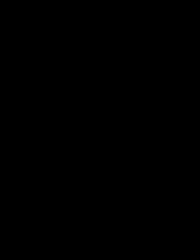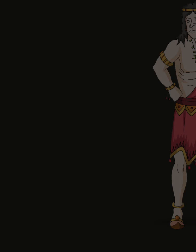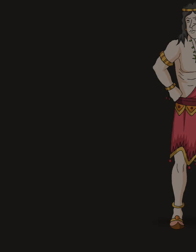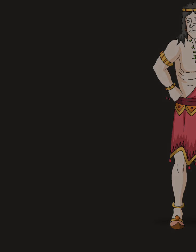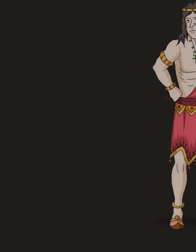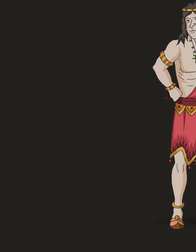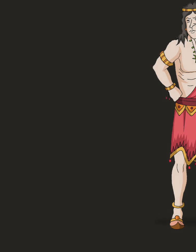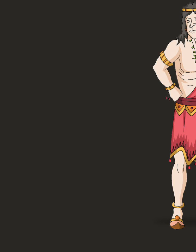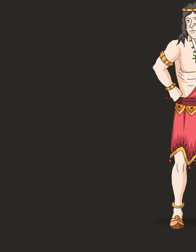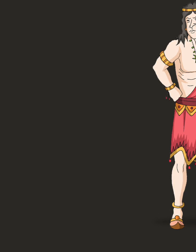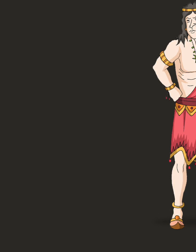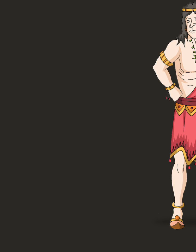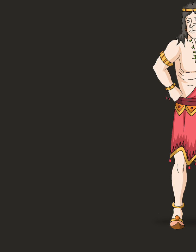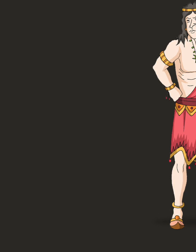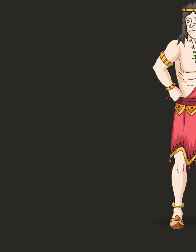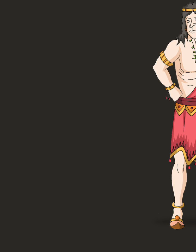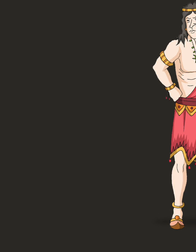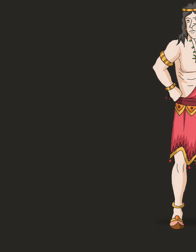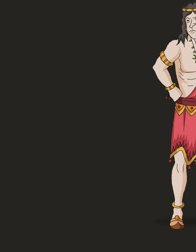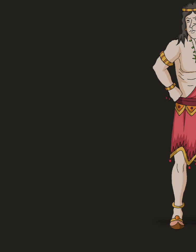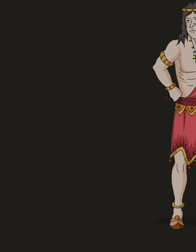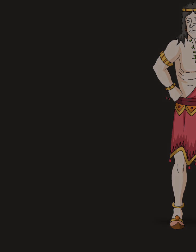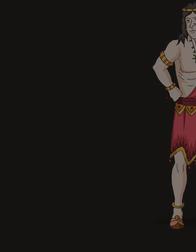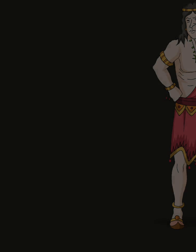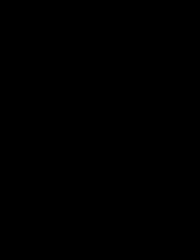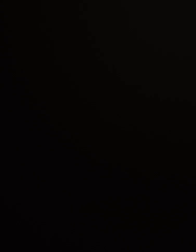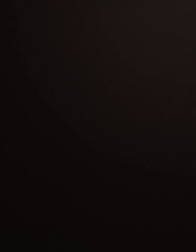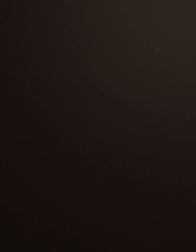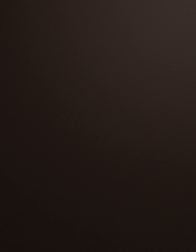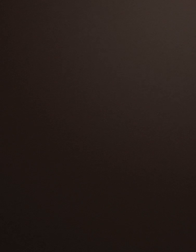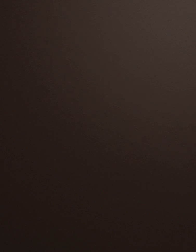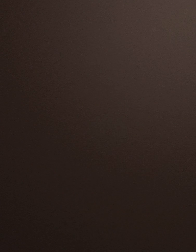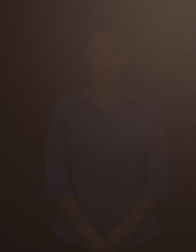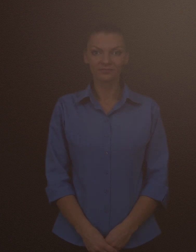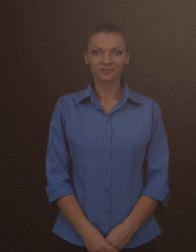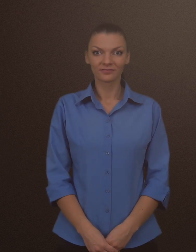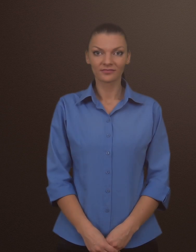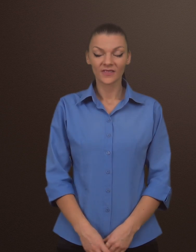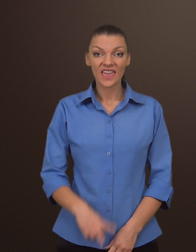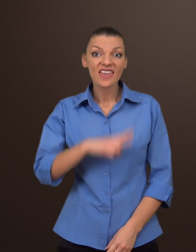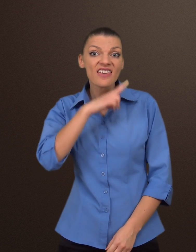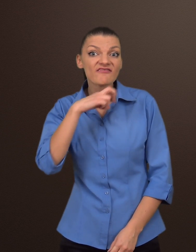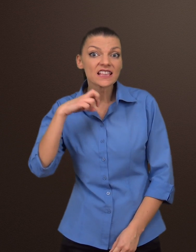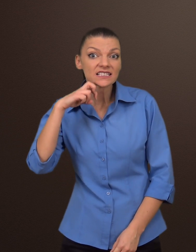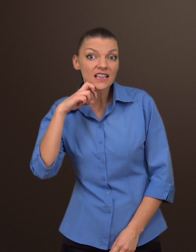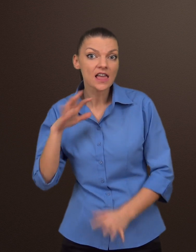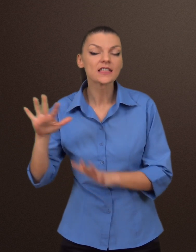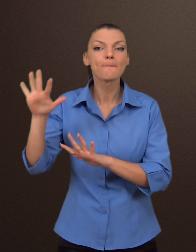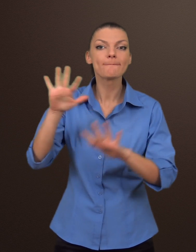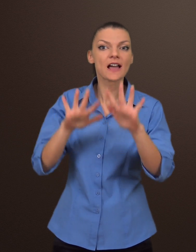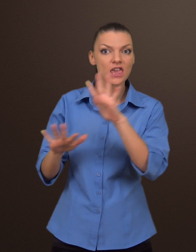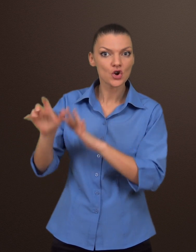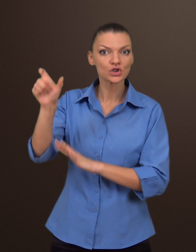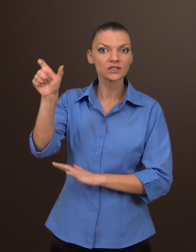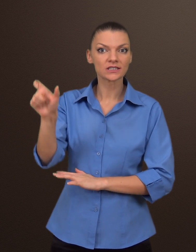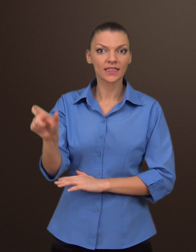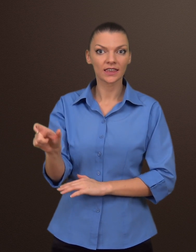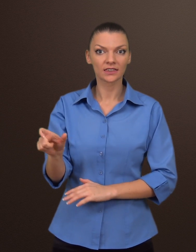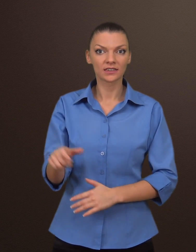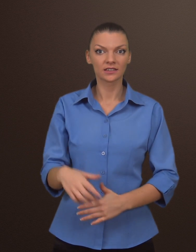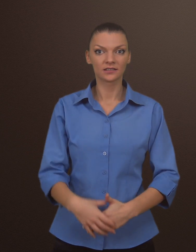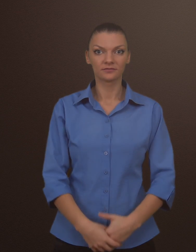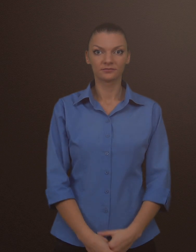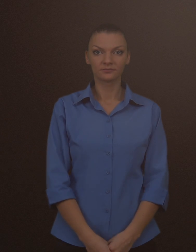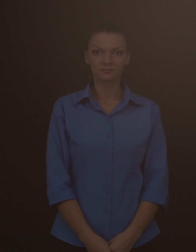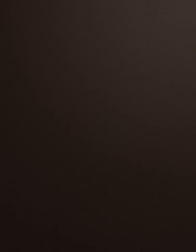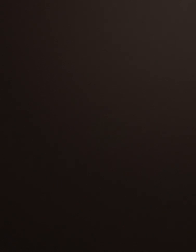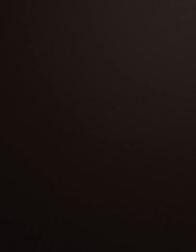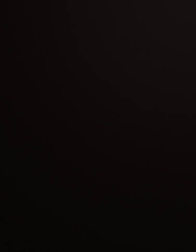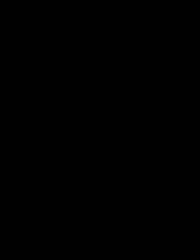Paul and Barnabas' mission and a Jewish sorcerer